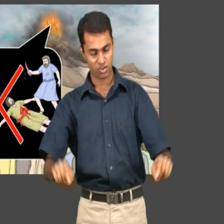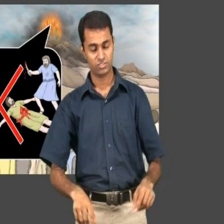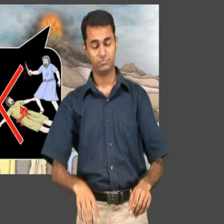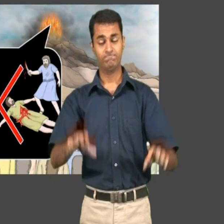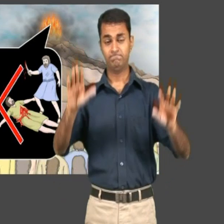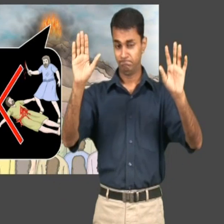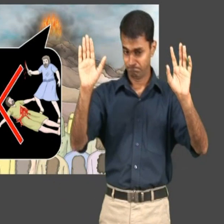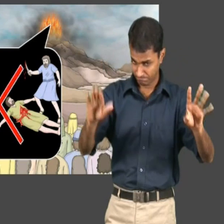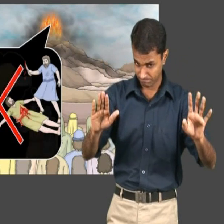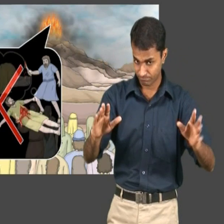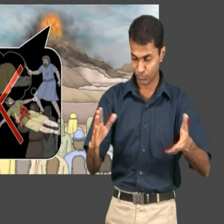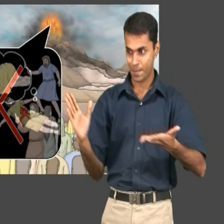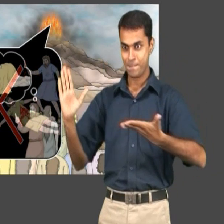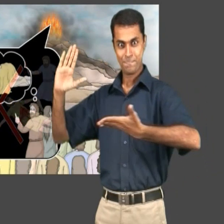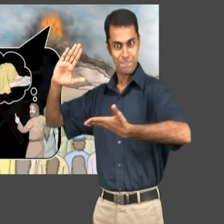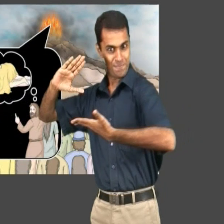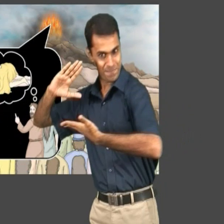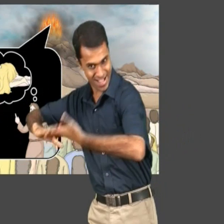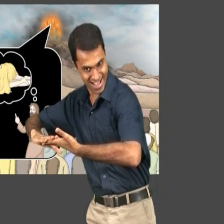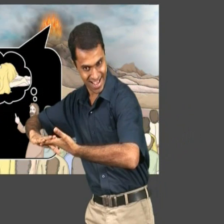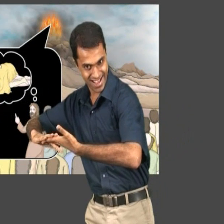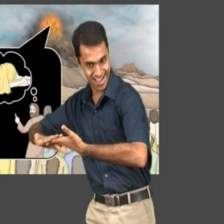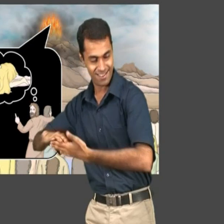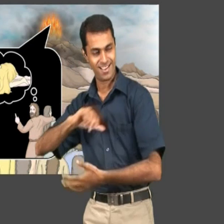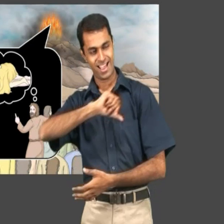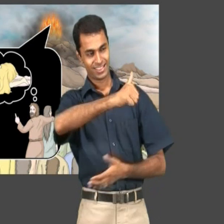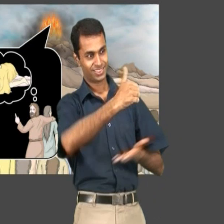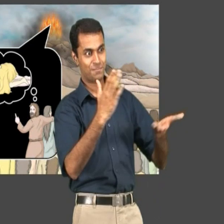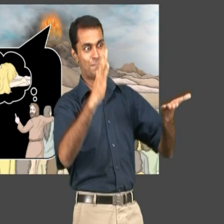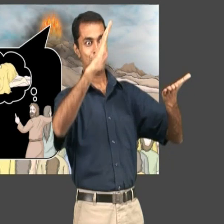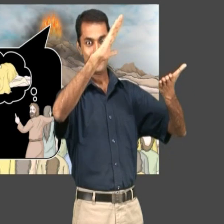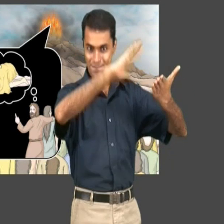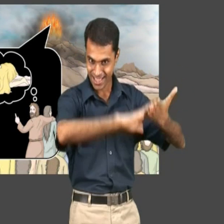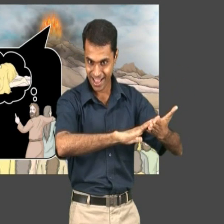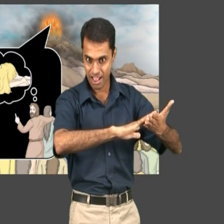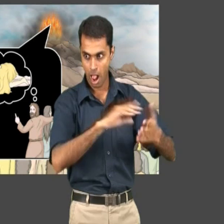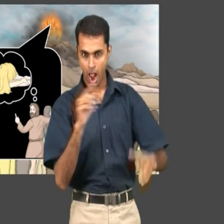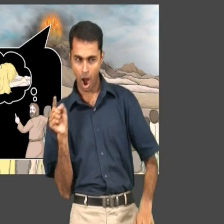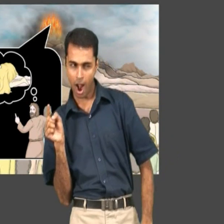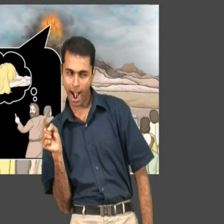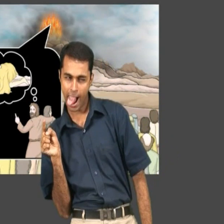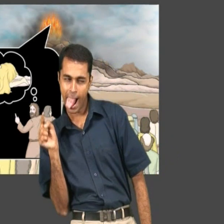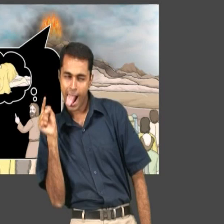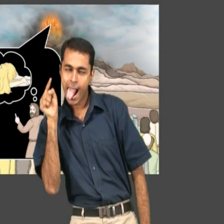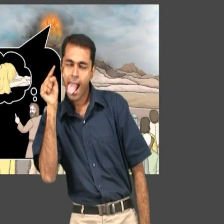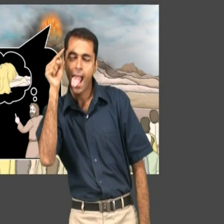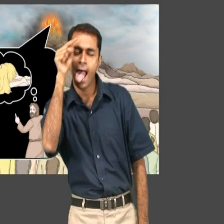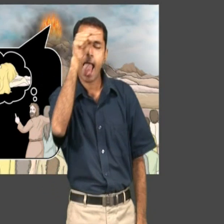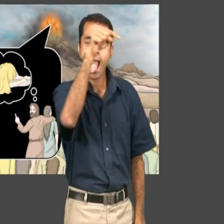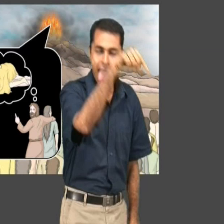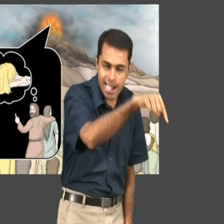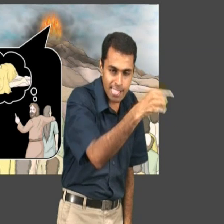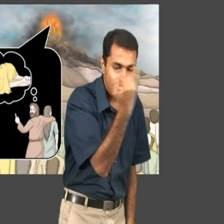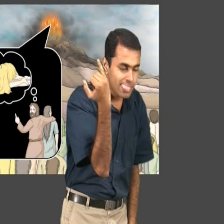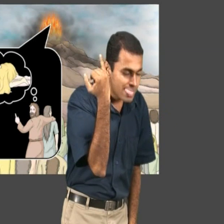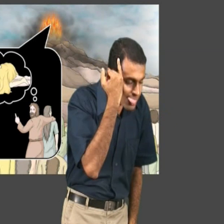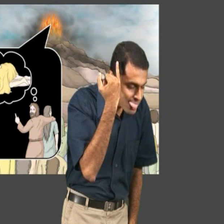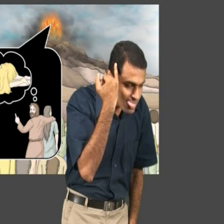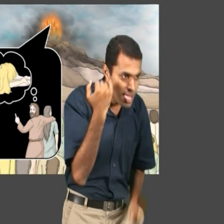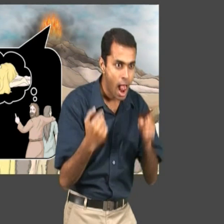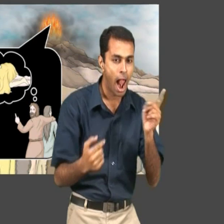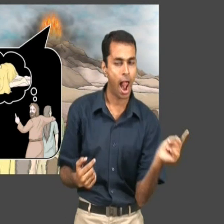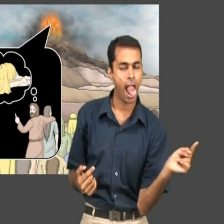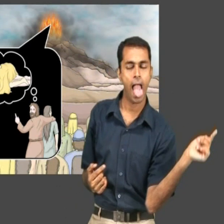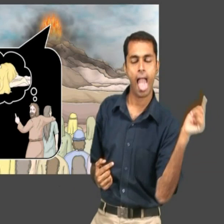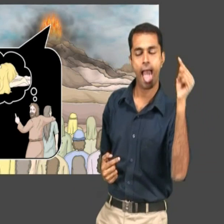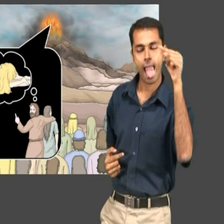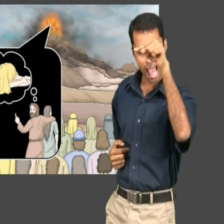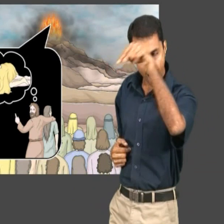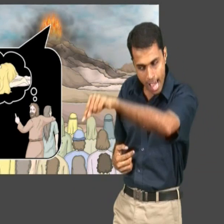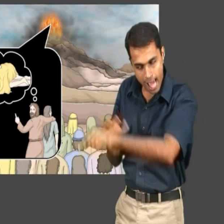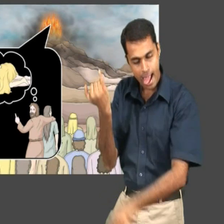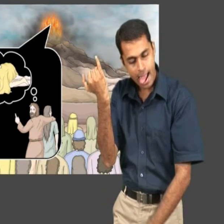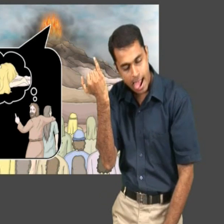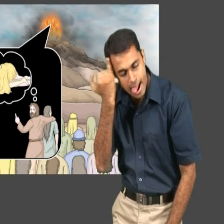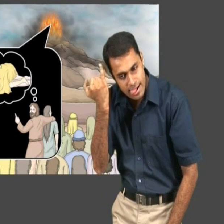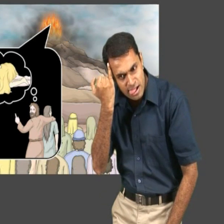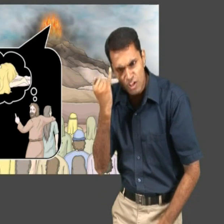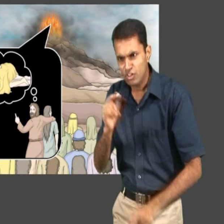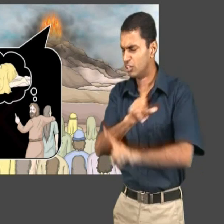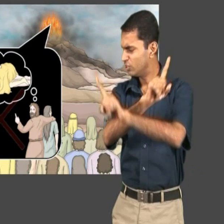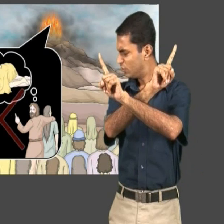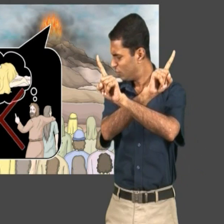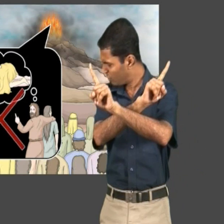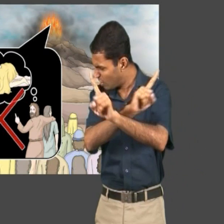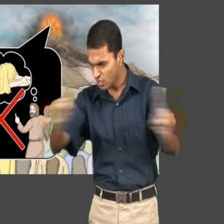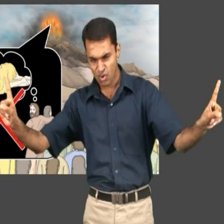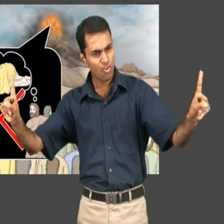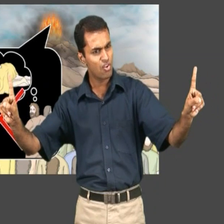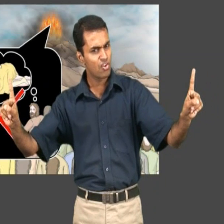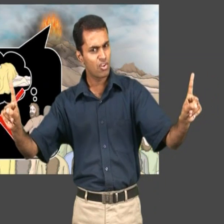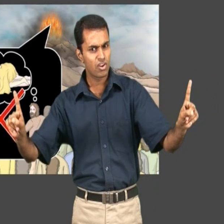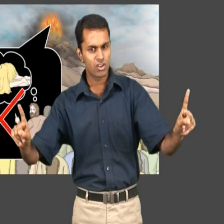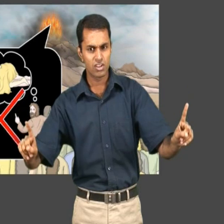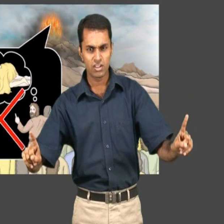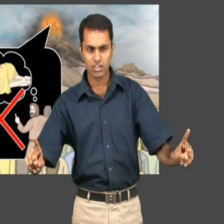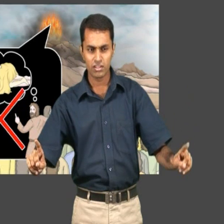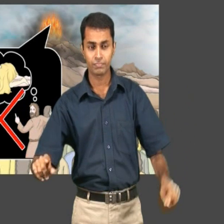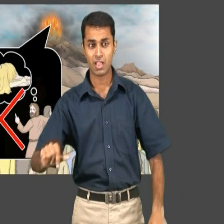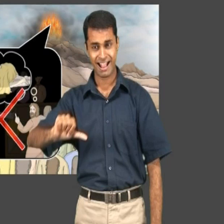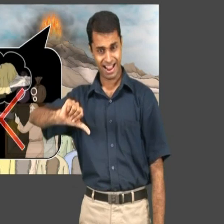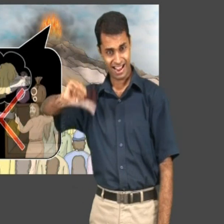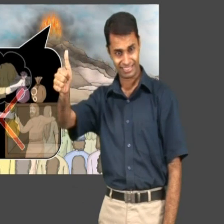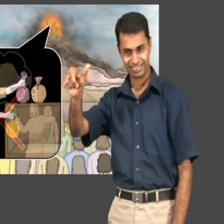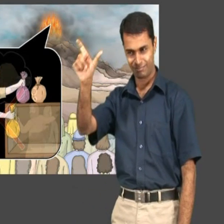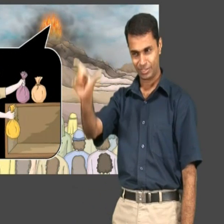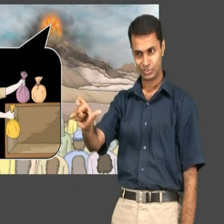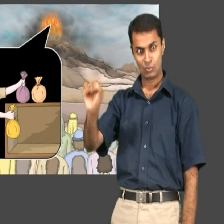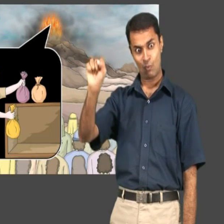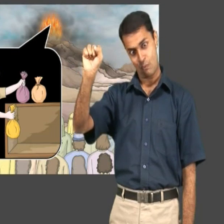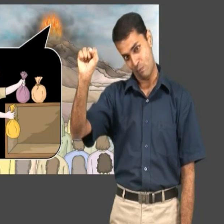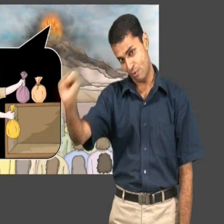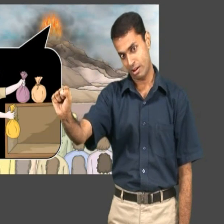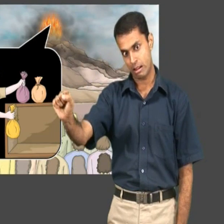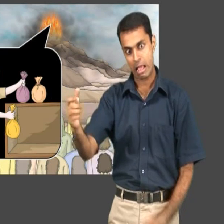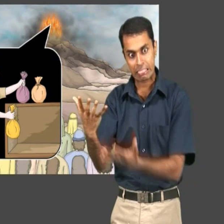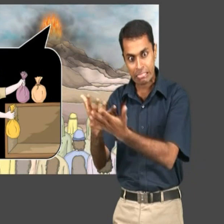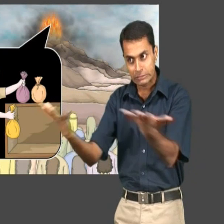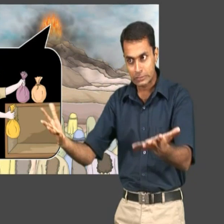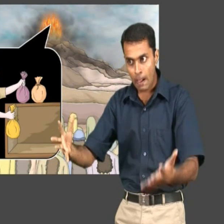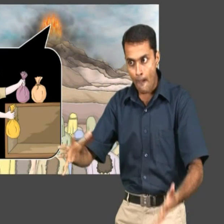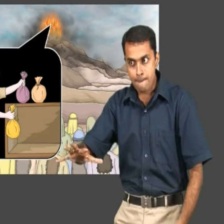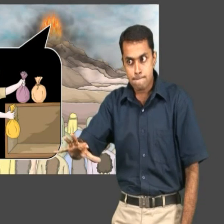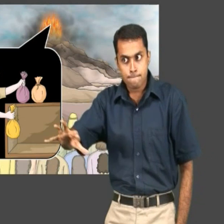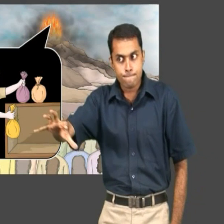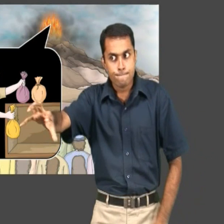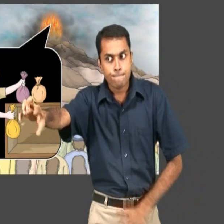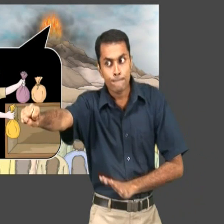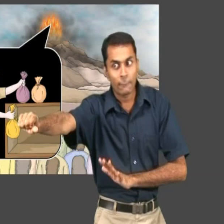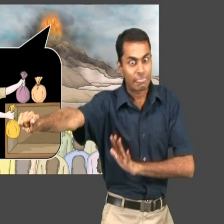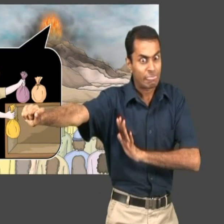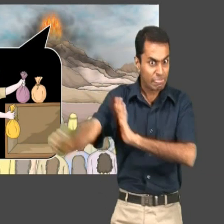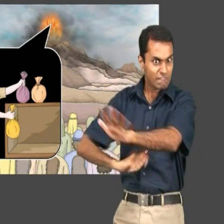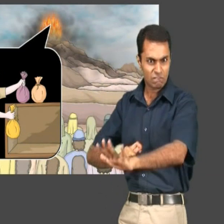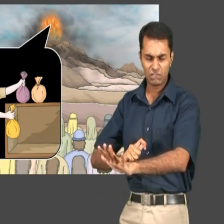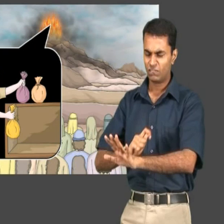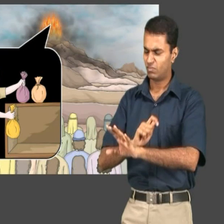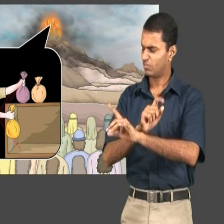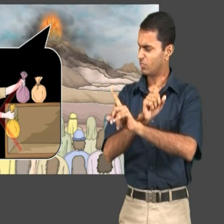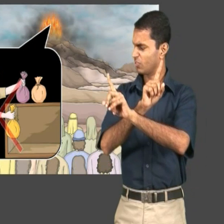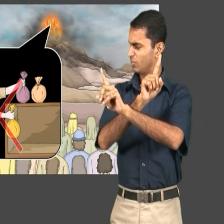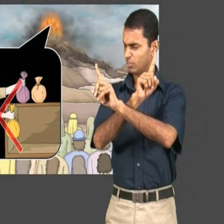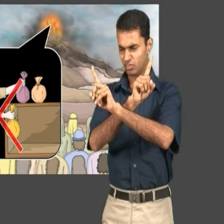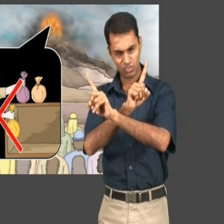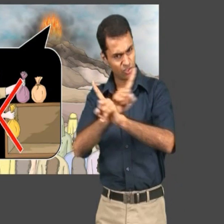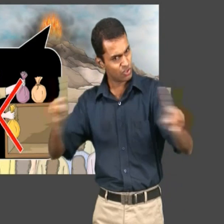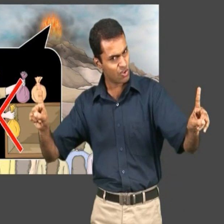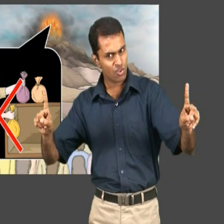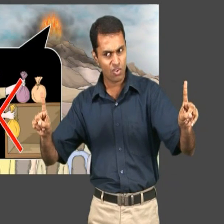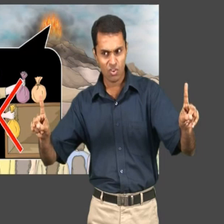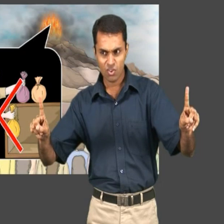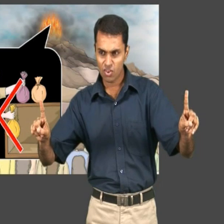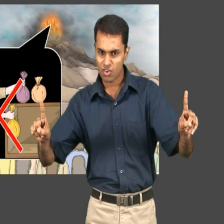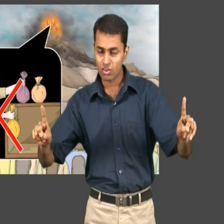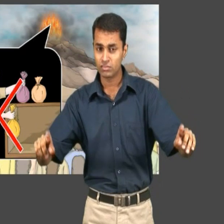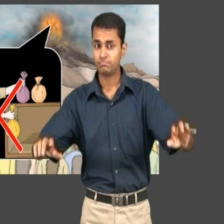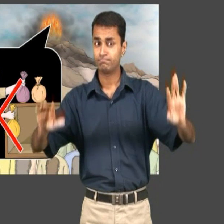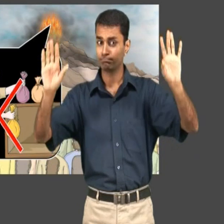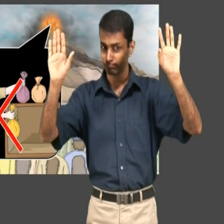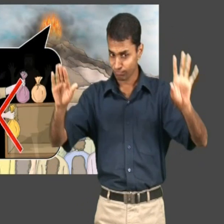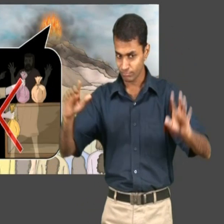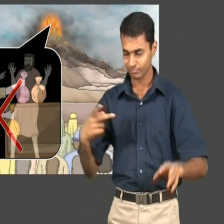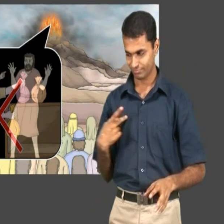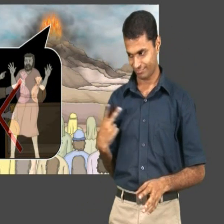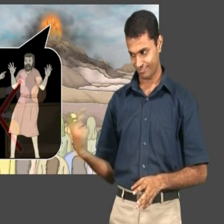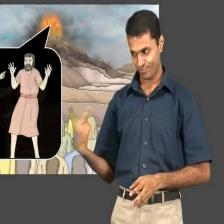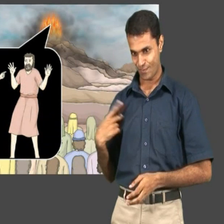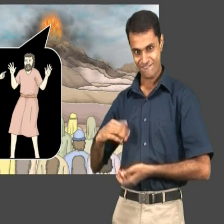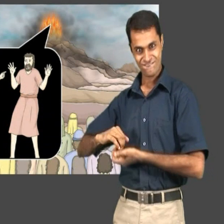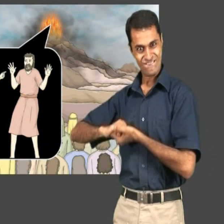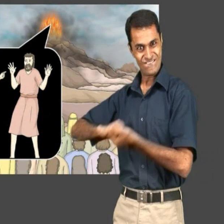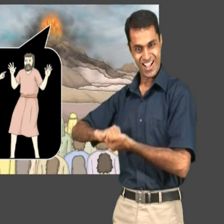You shall not commit adultery. You shall not steal.